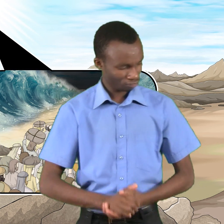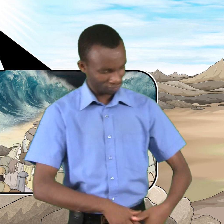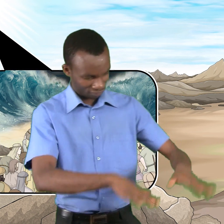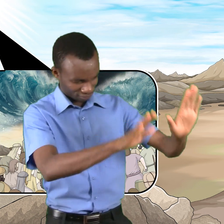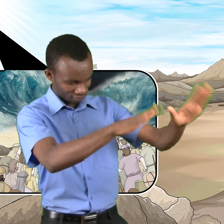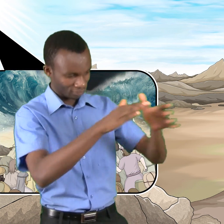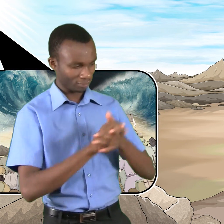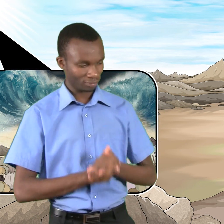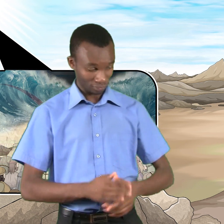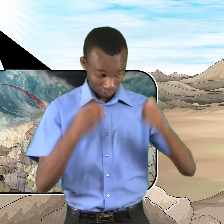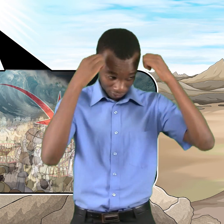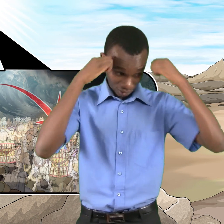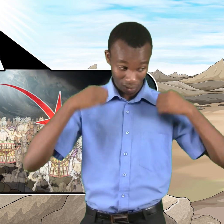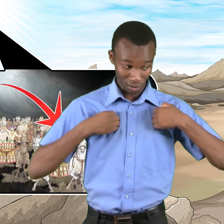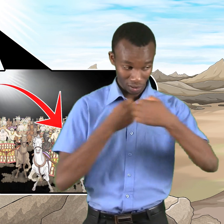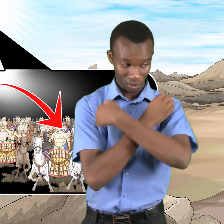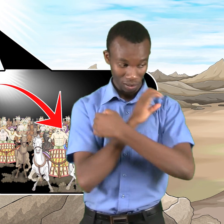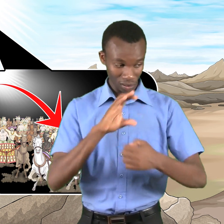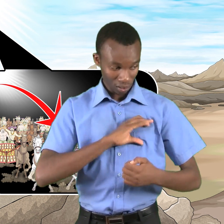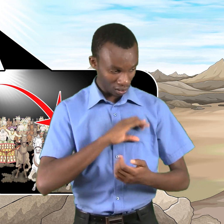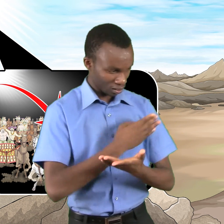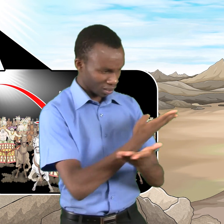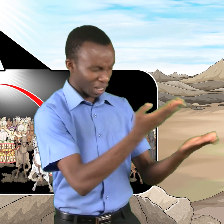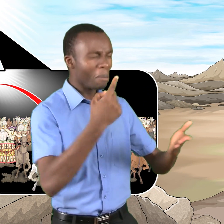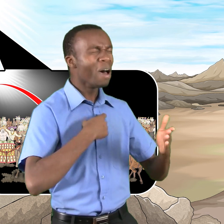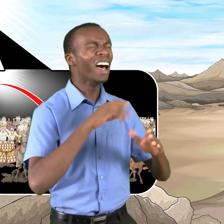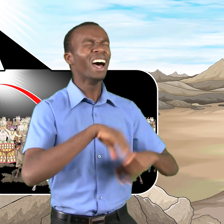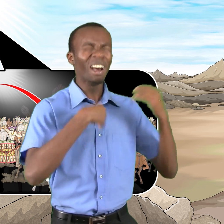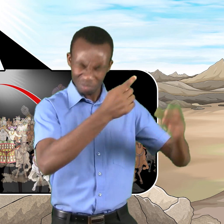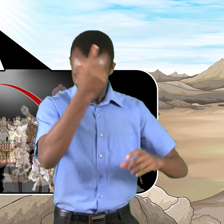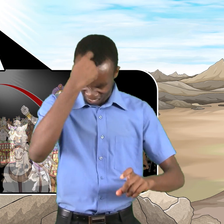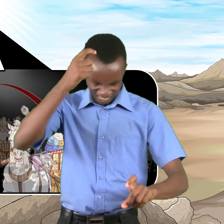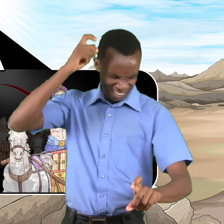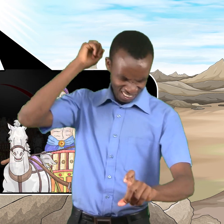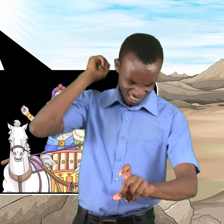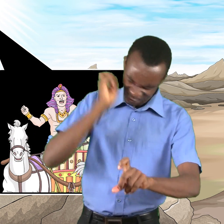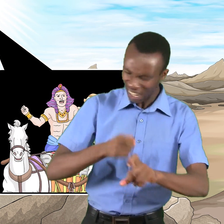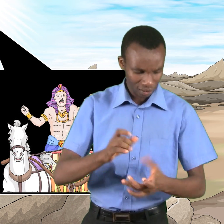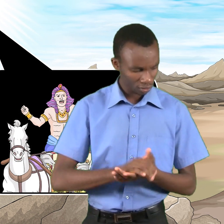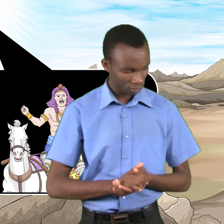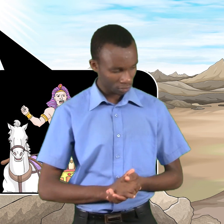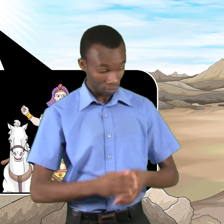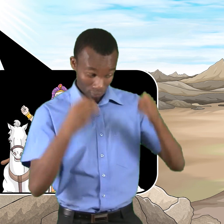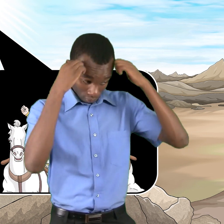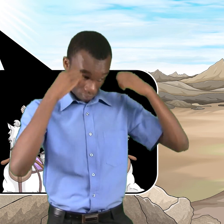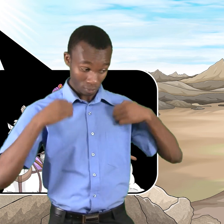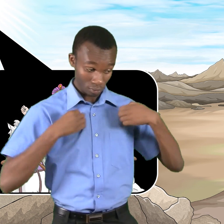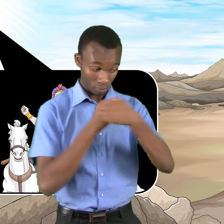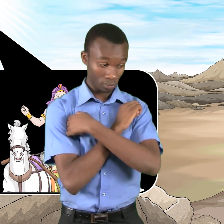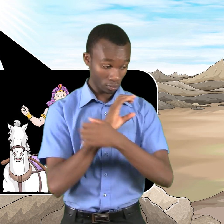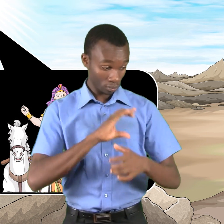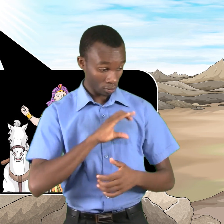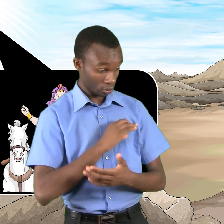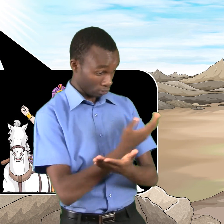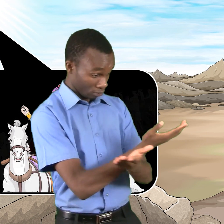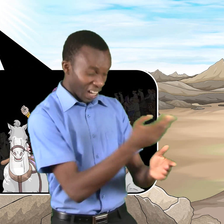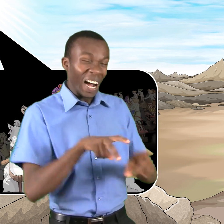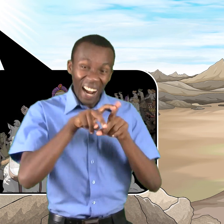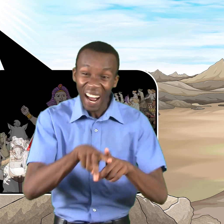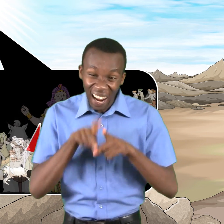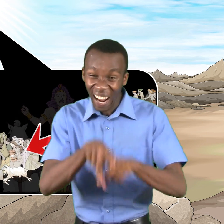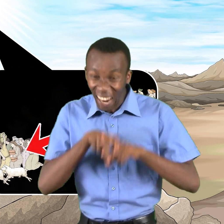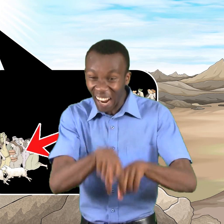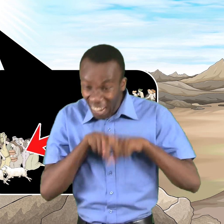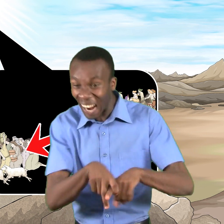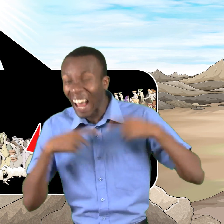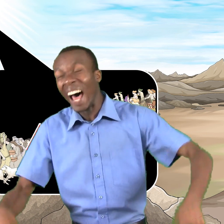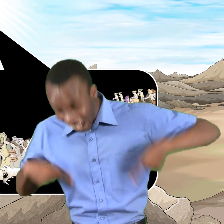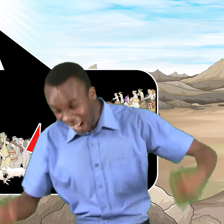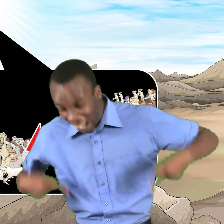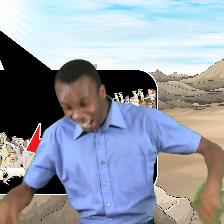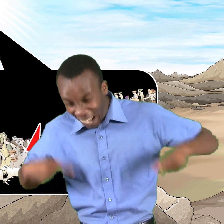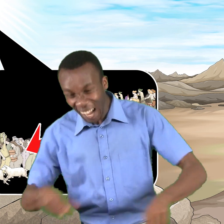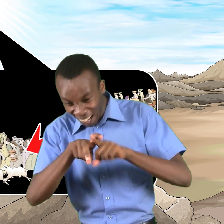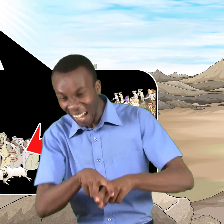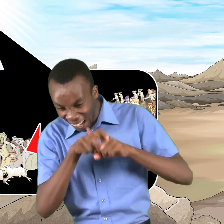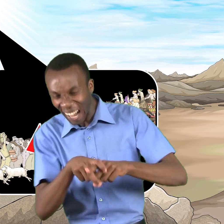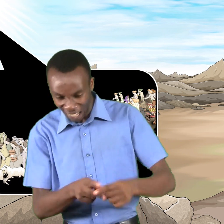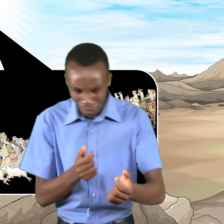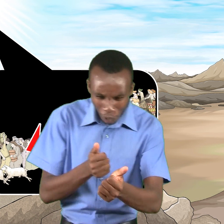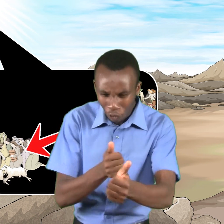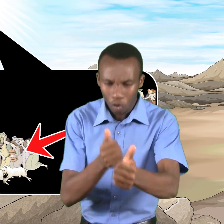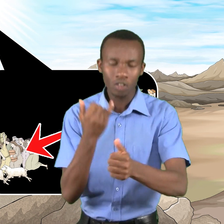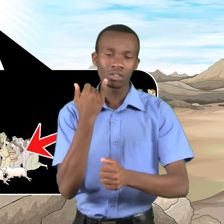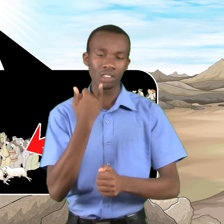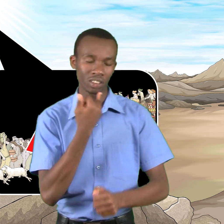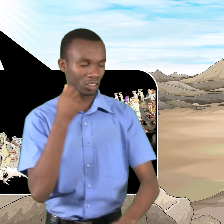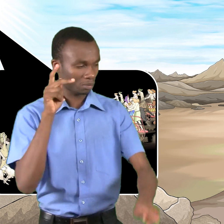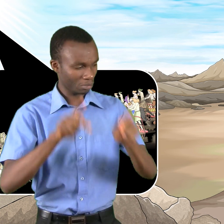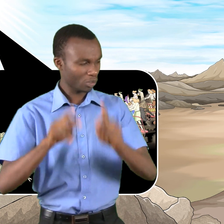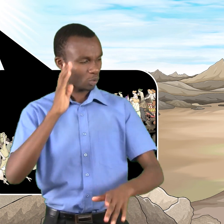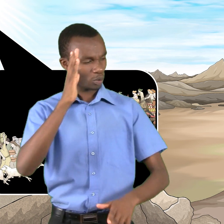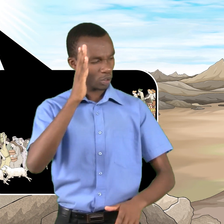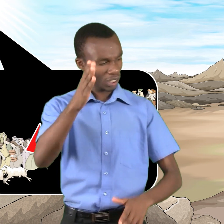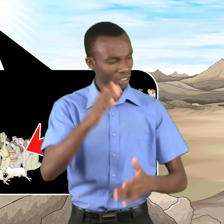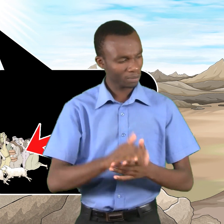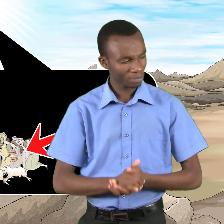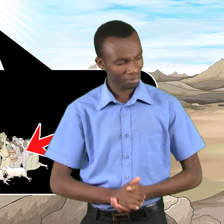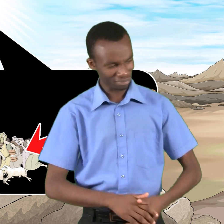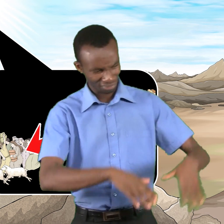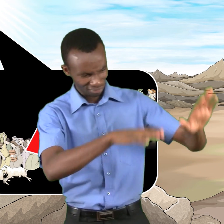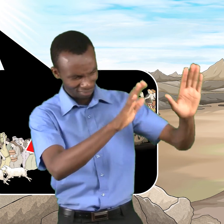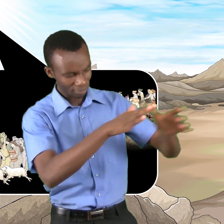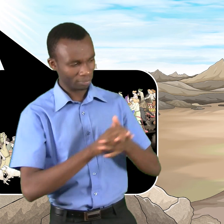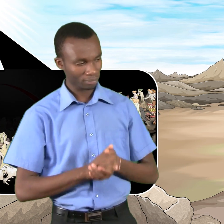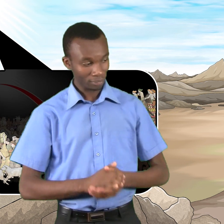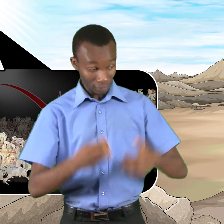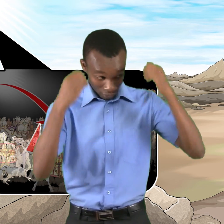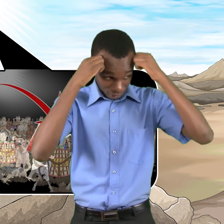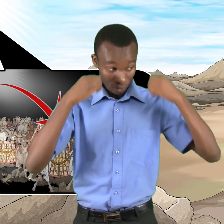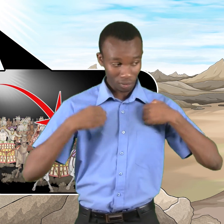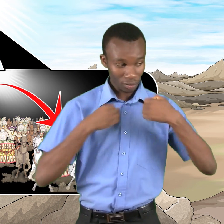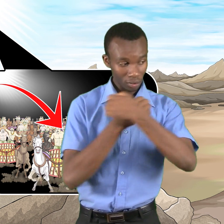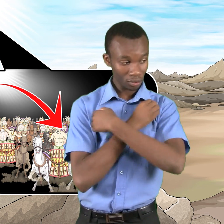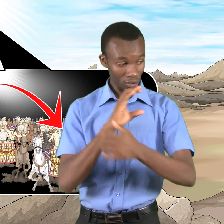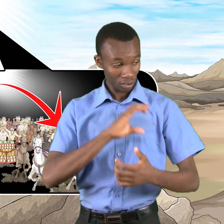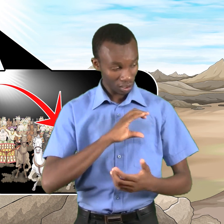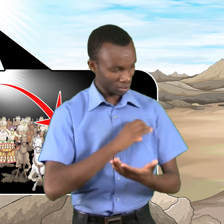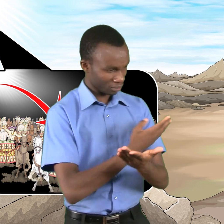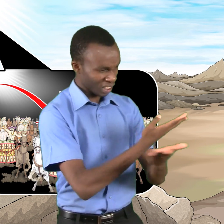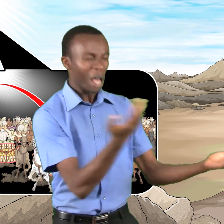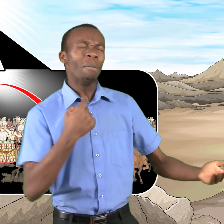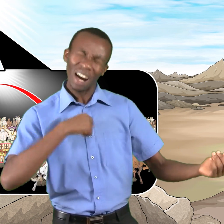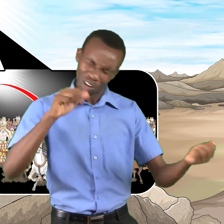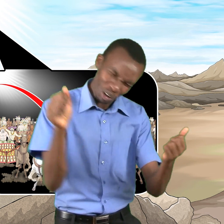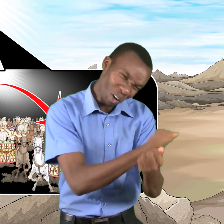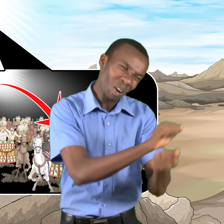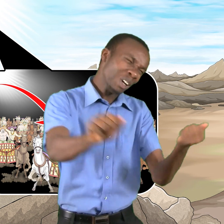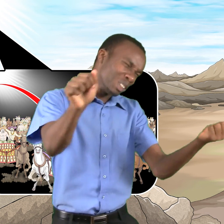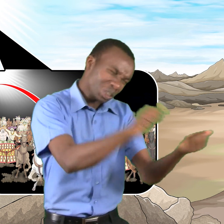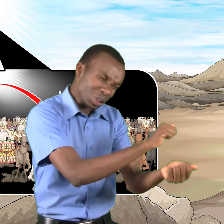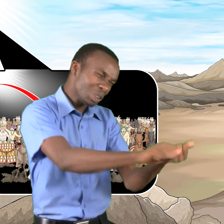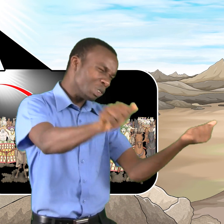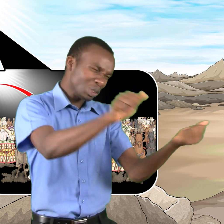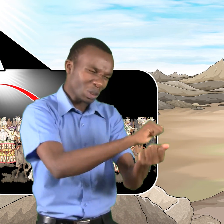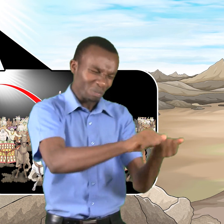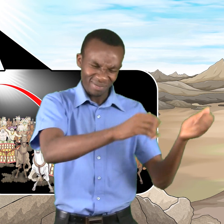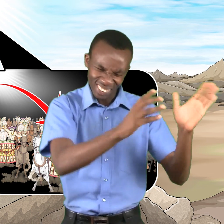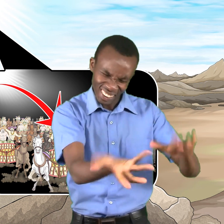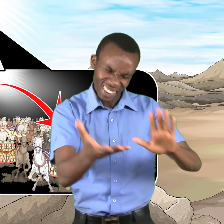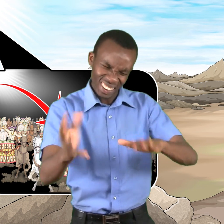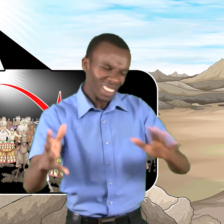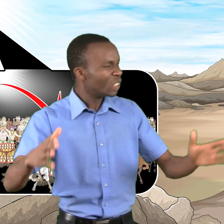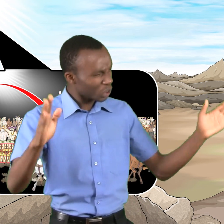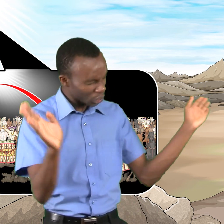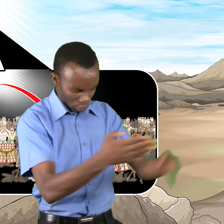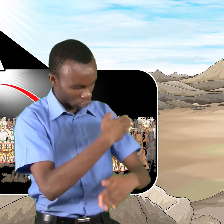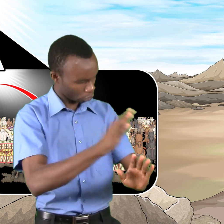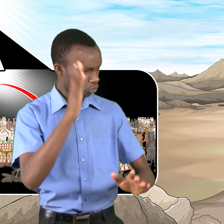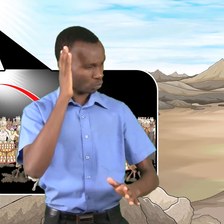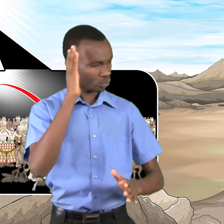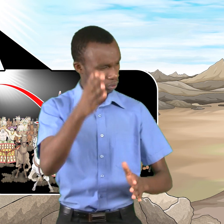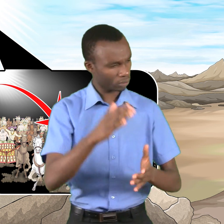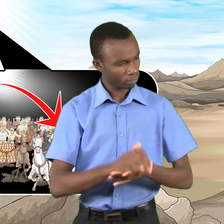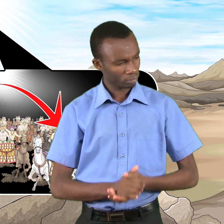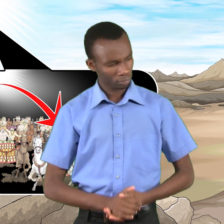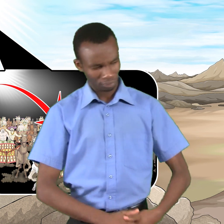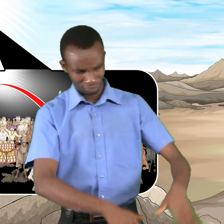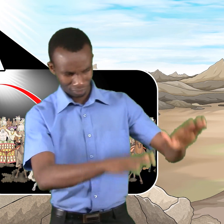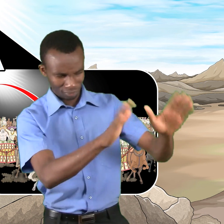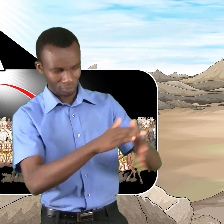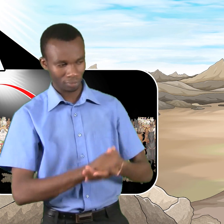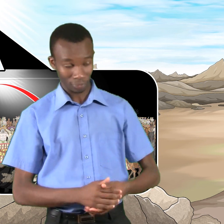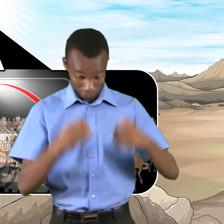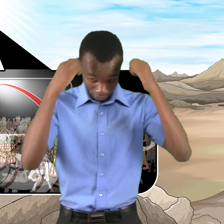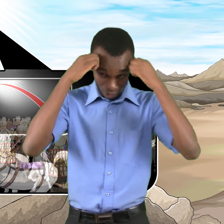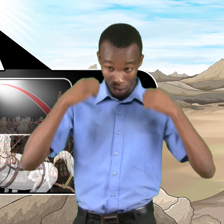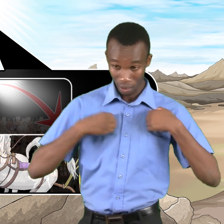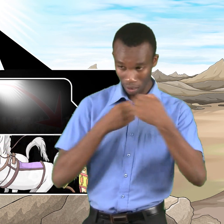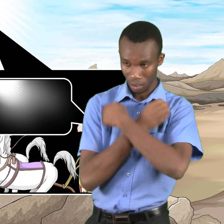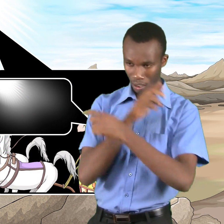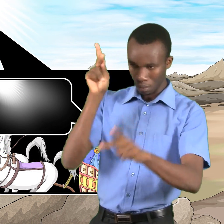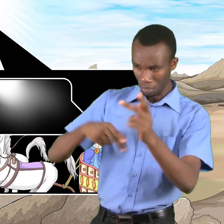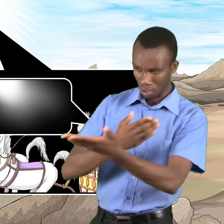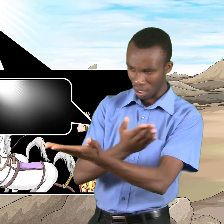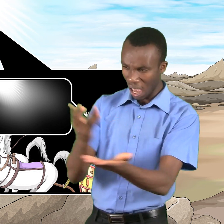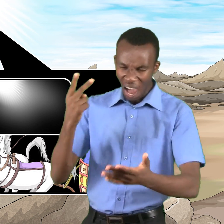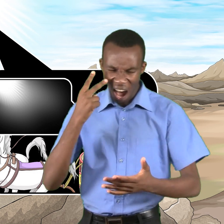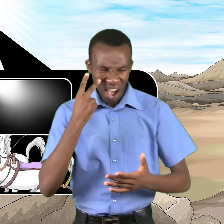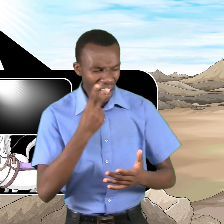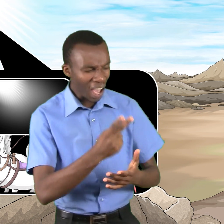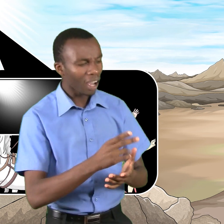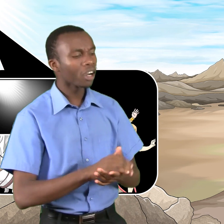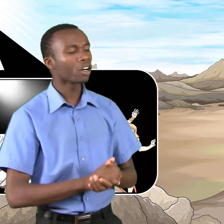And I will harden the hearts of the Egyptians so that they will go in after them. Then I will gain honor by means of Pharaoh and all his army and chariots and horsemen.